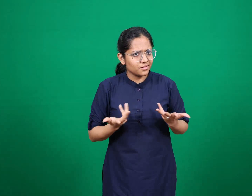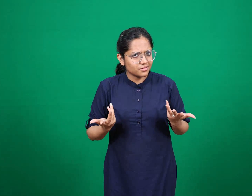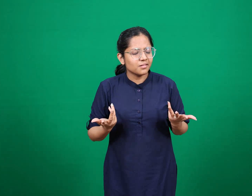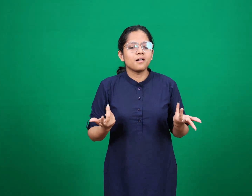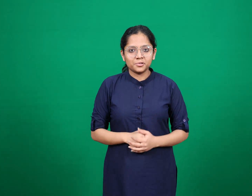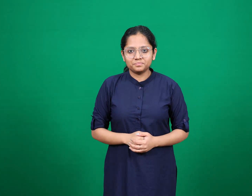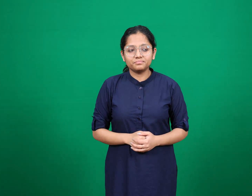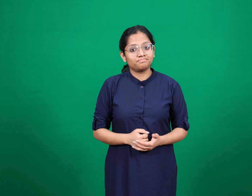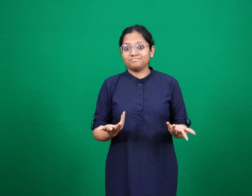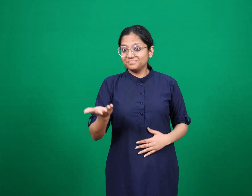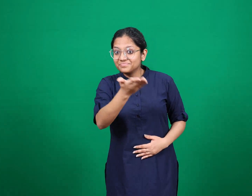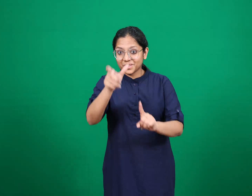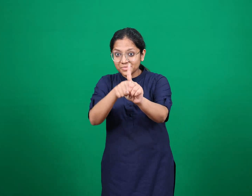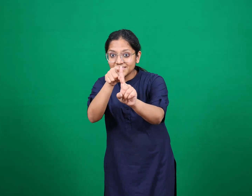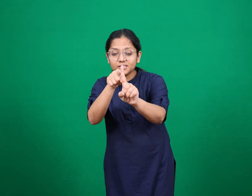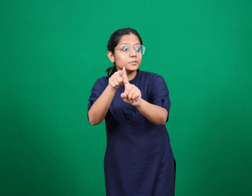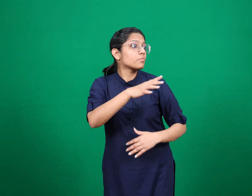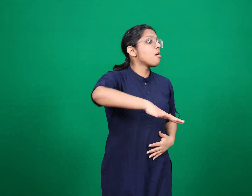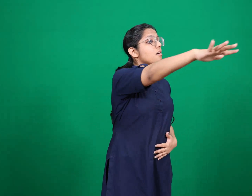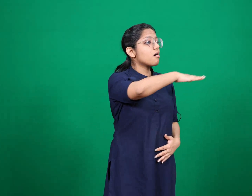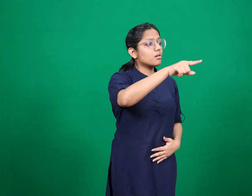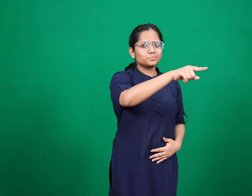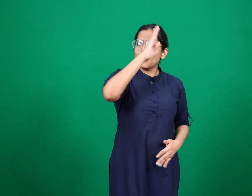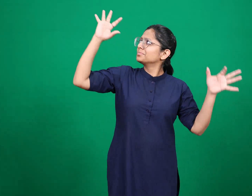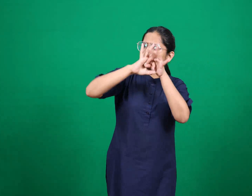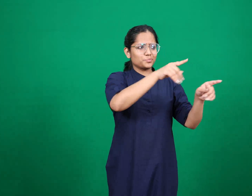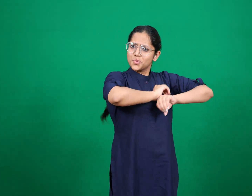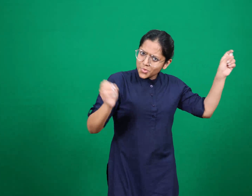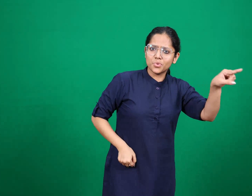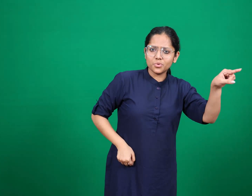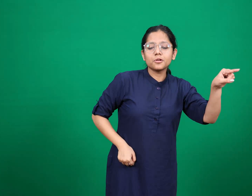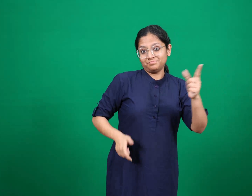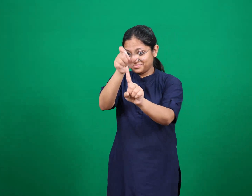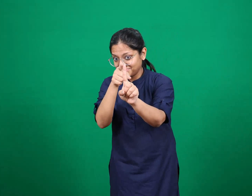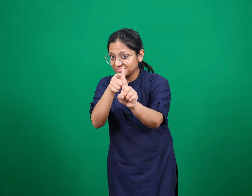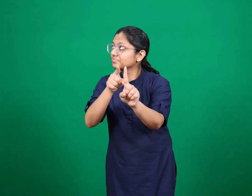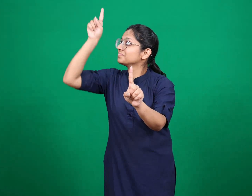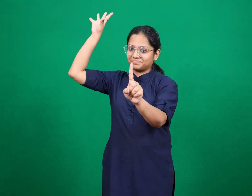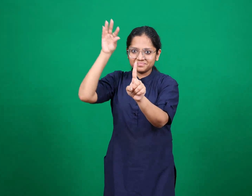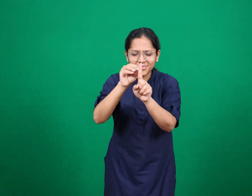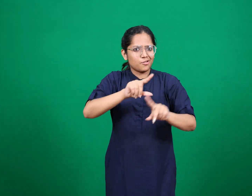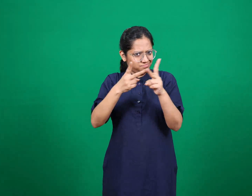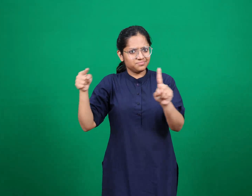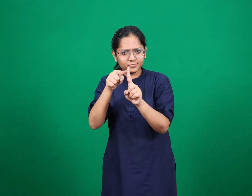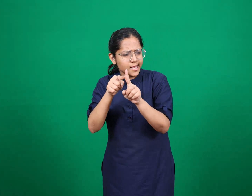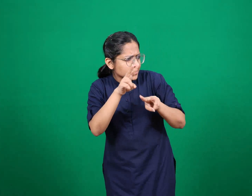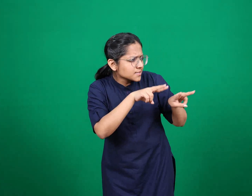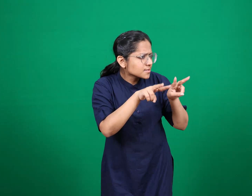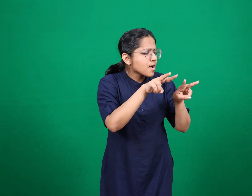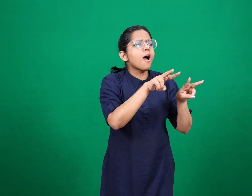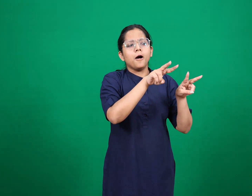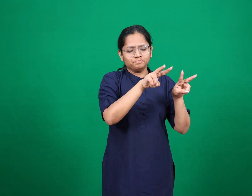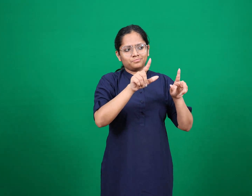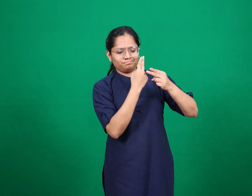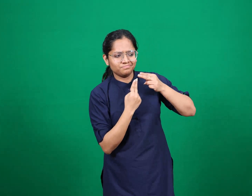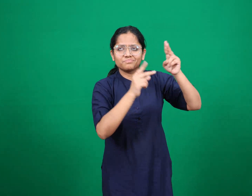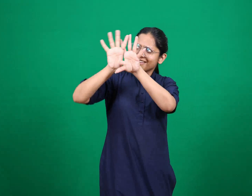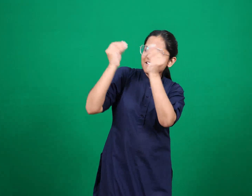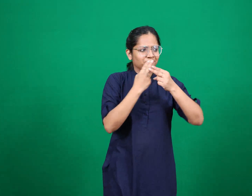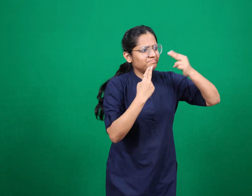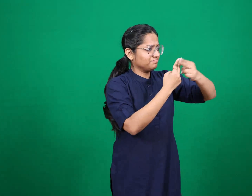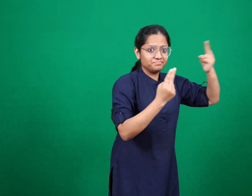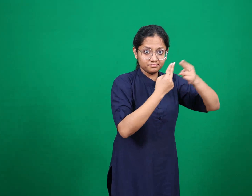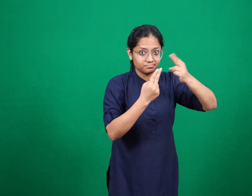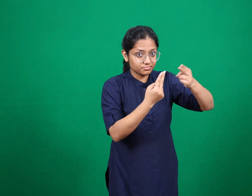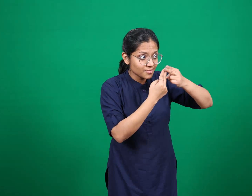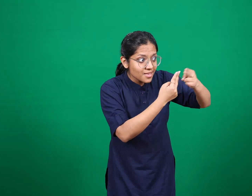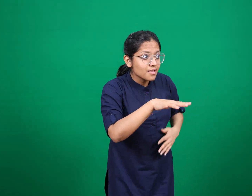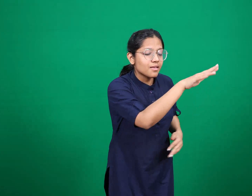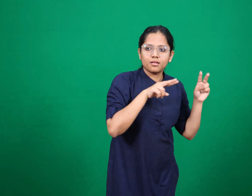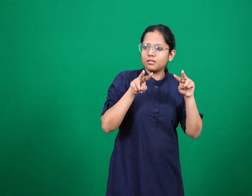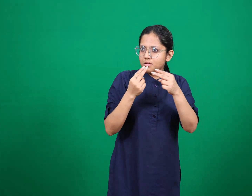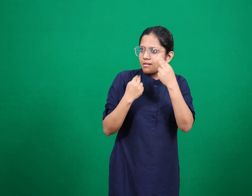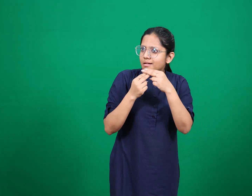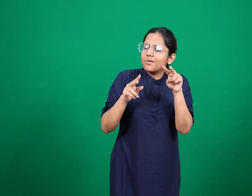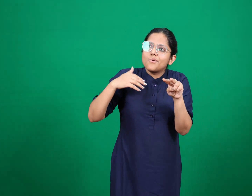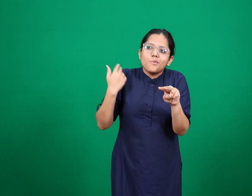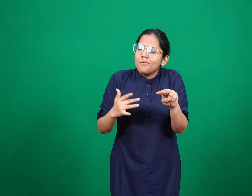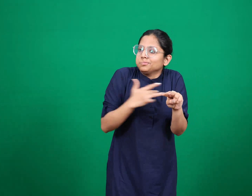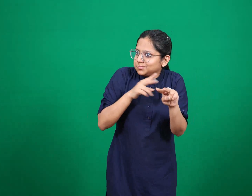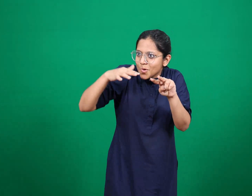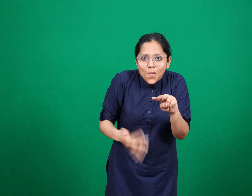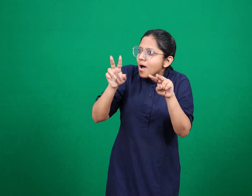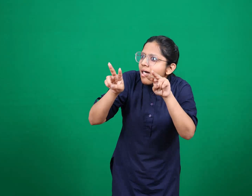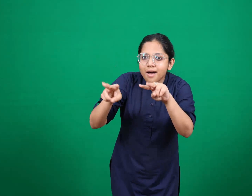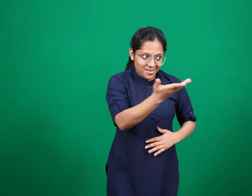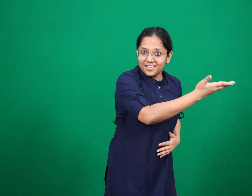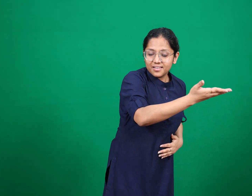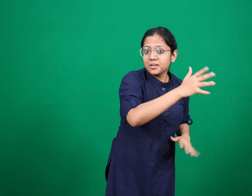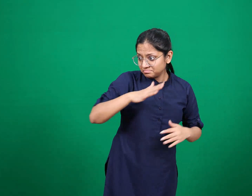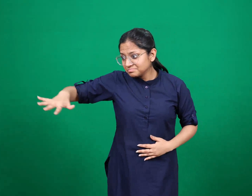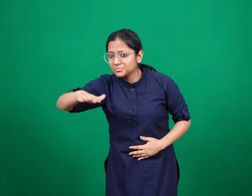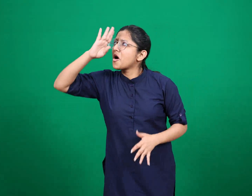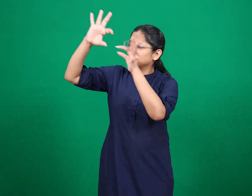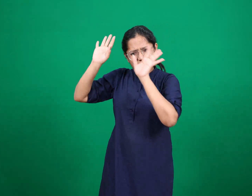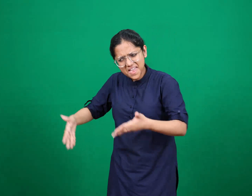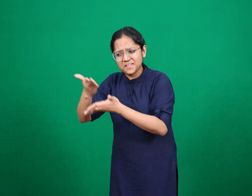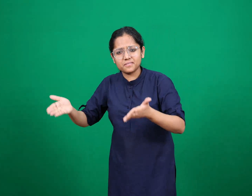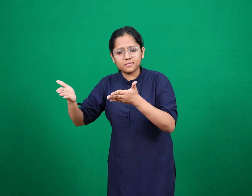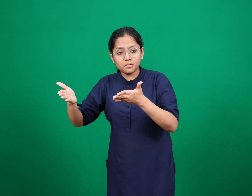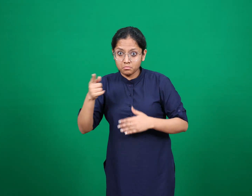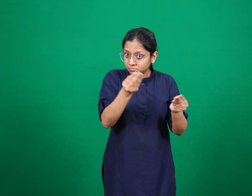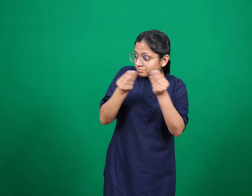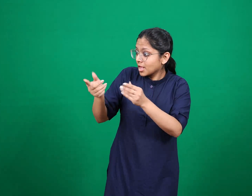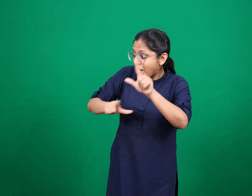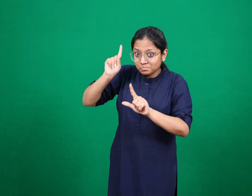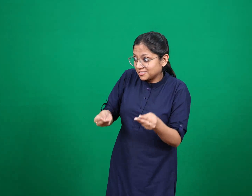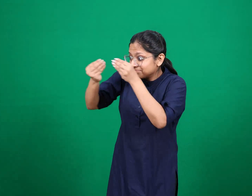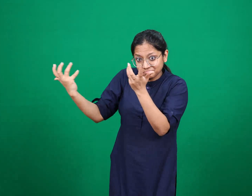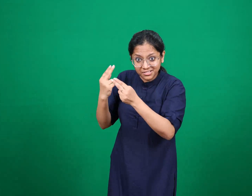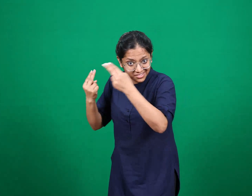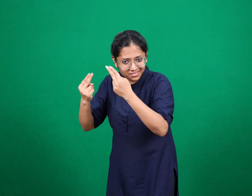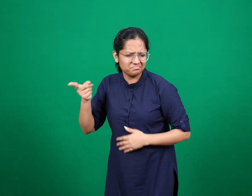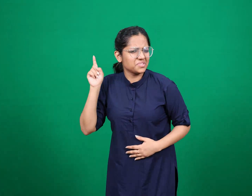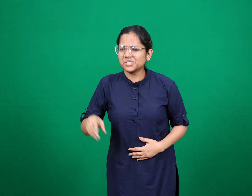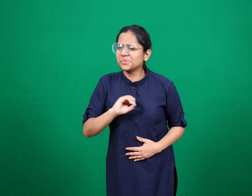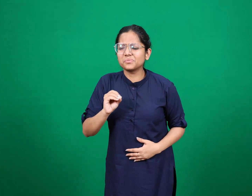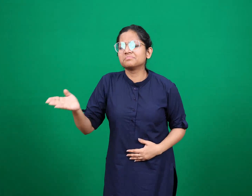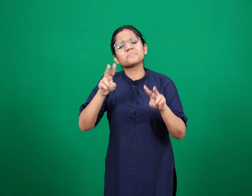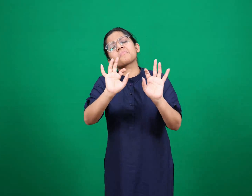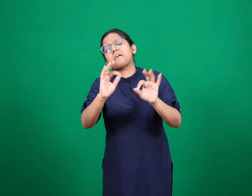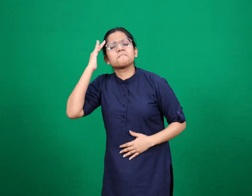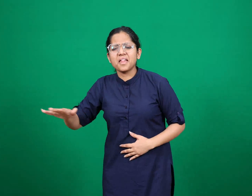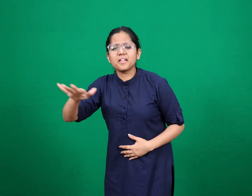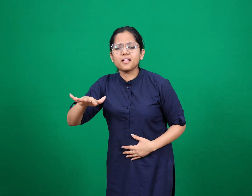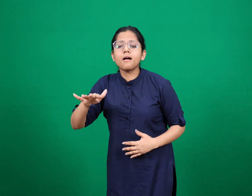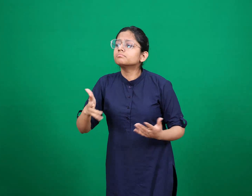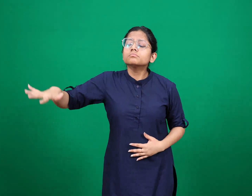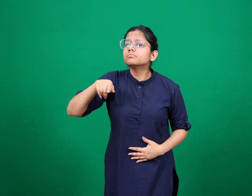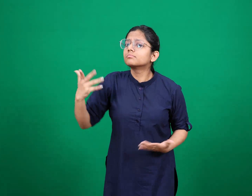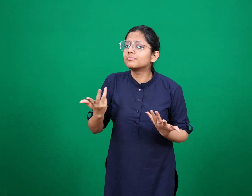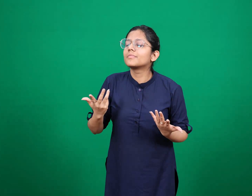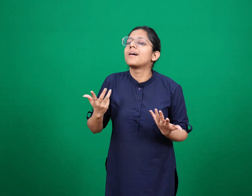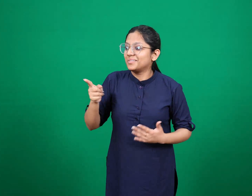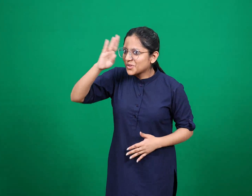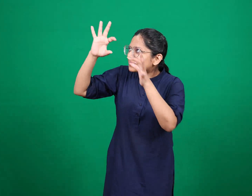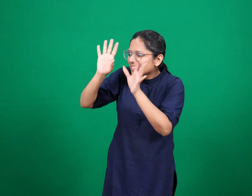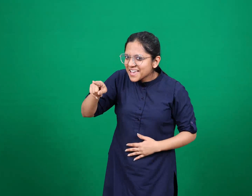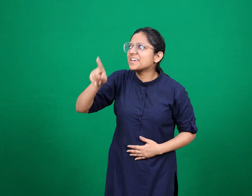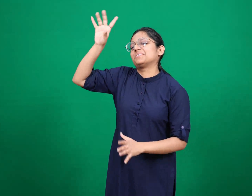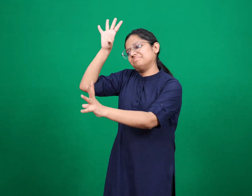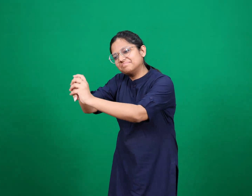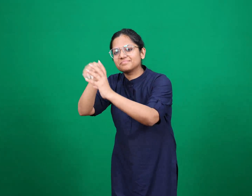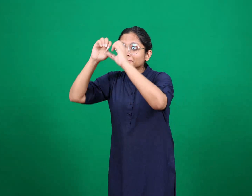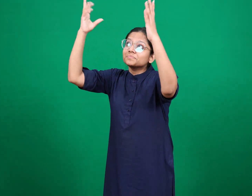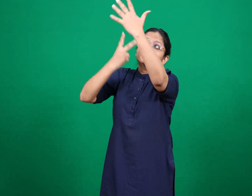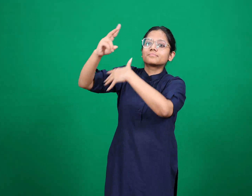Tongues, then, are a sign, not for believers, but for unbelievers. Prophecy, however, is for believers, not for unbelievers.